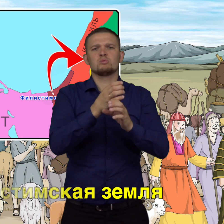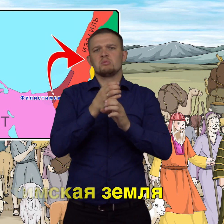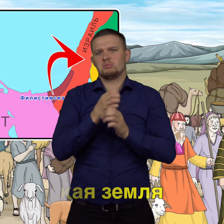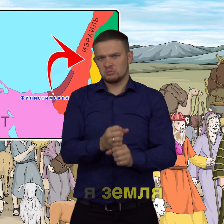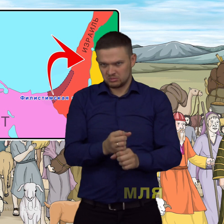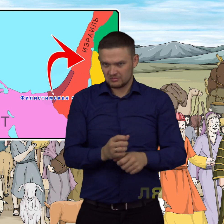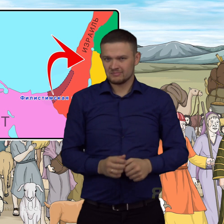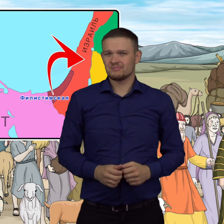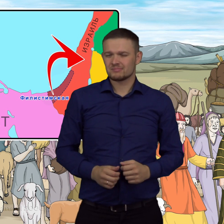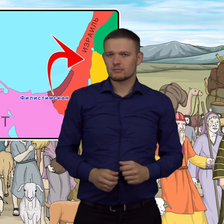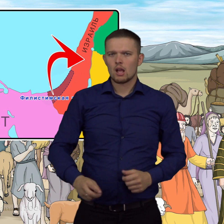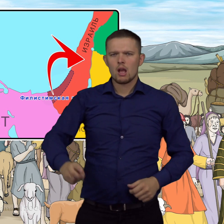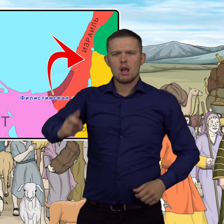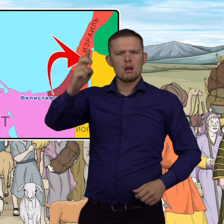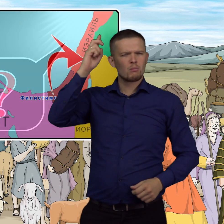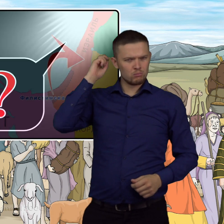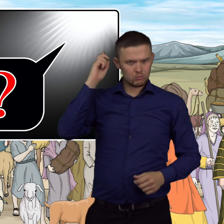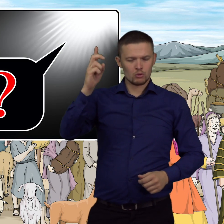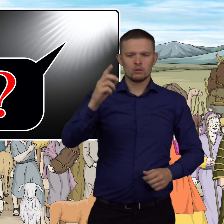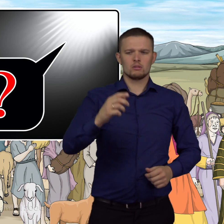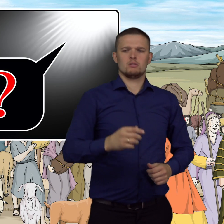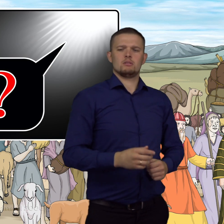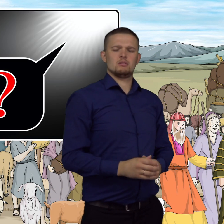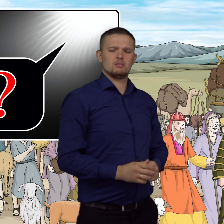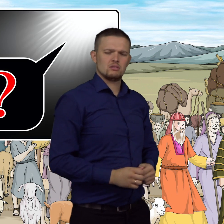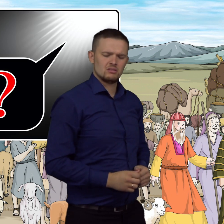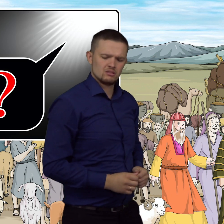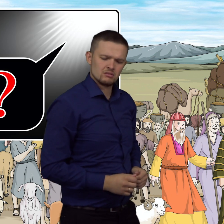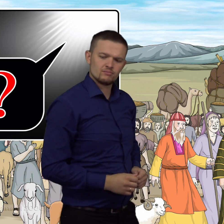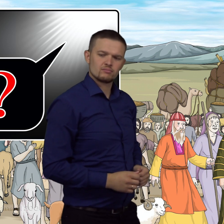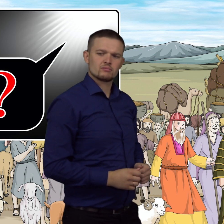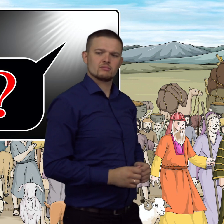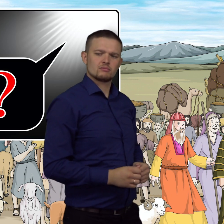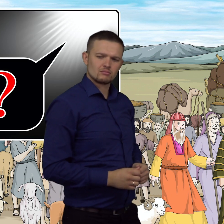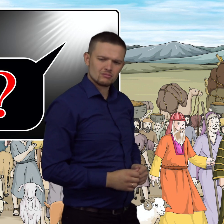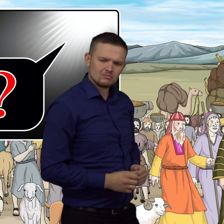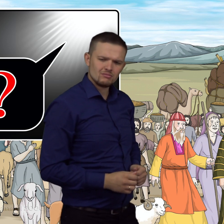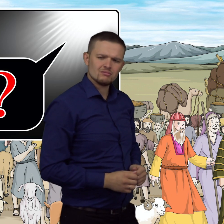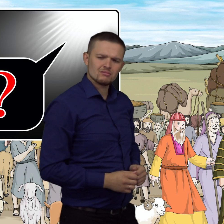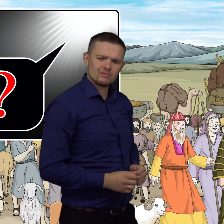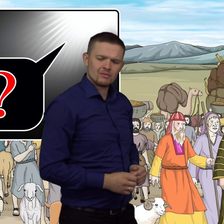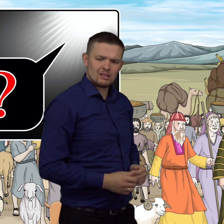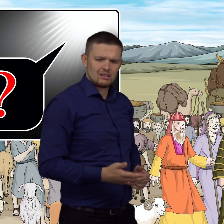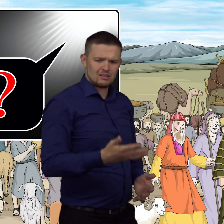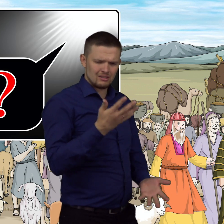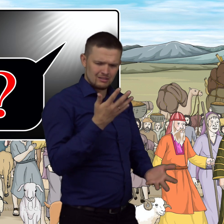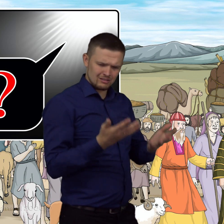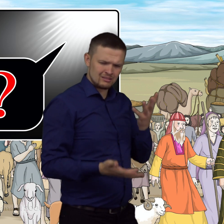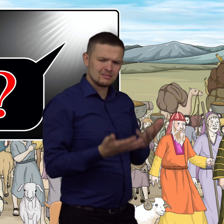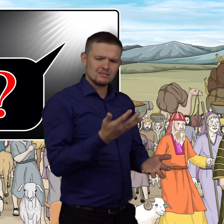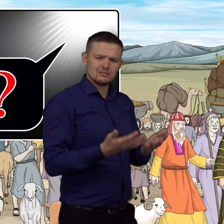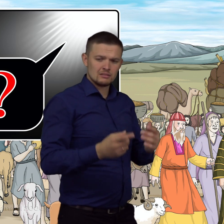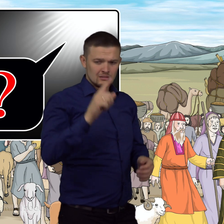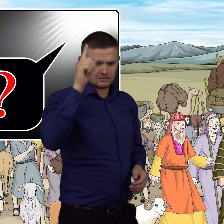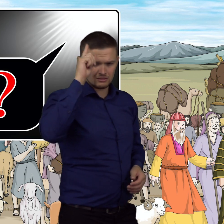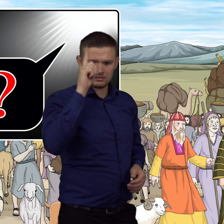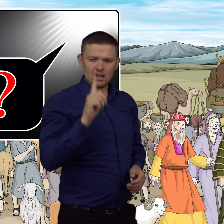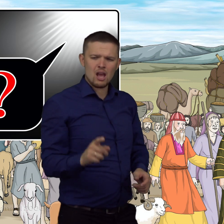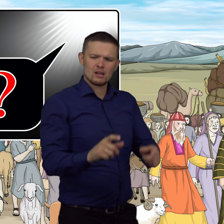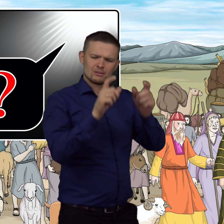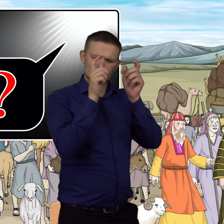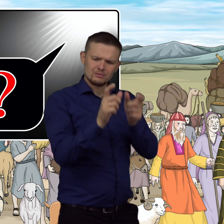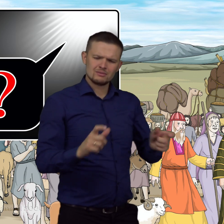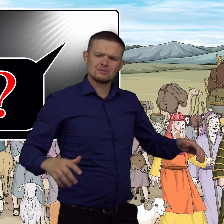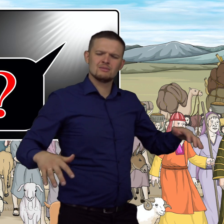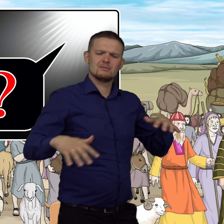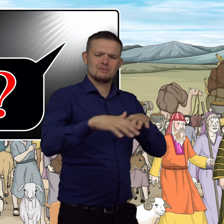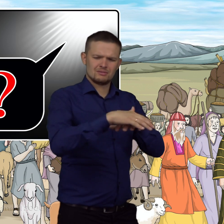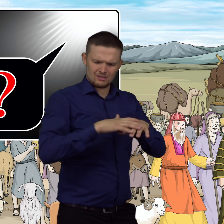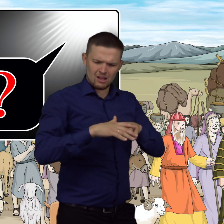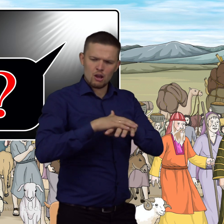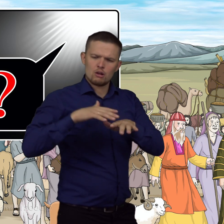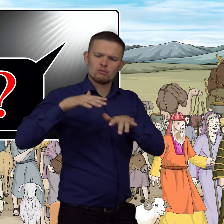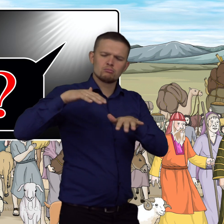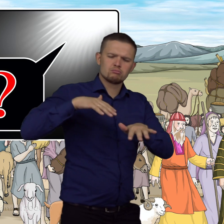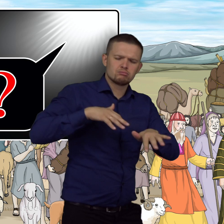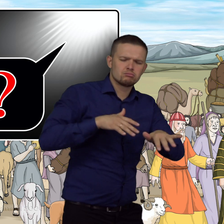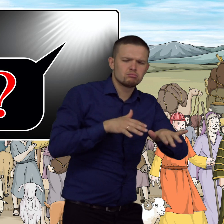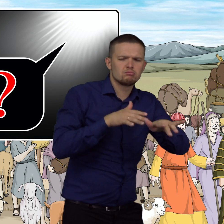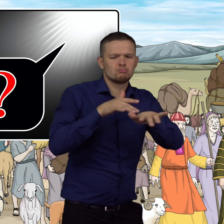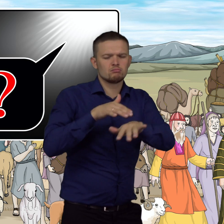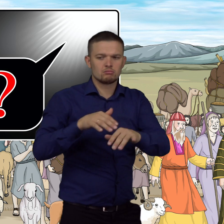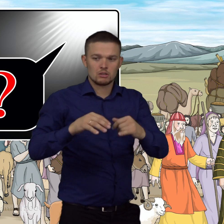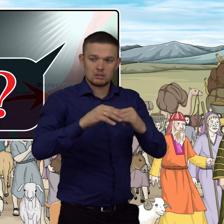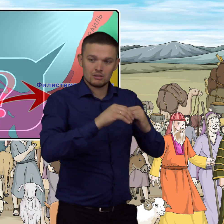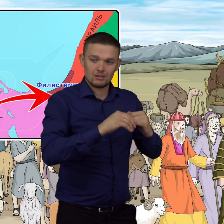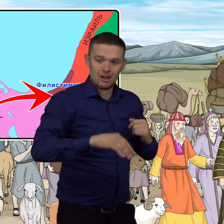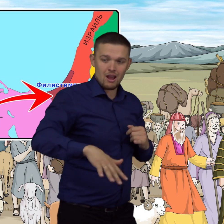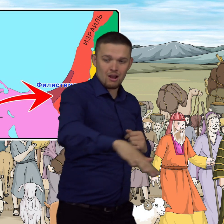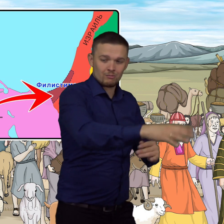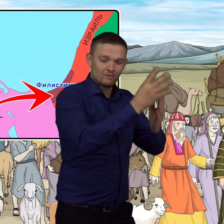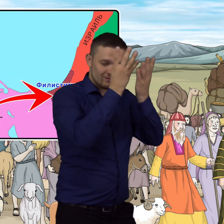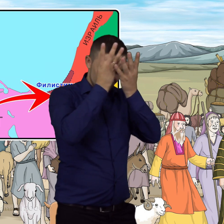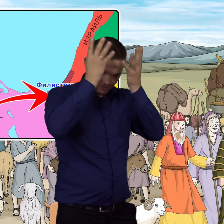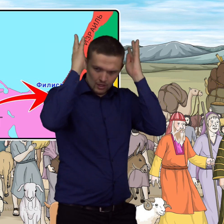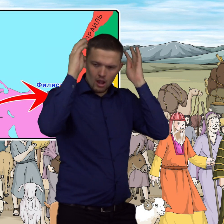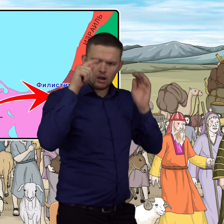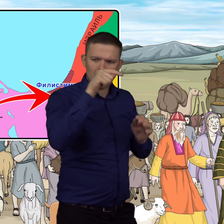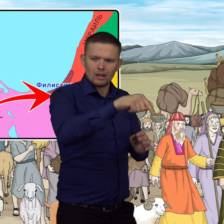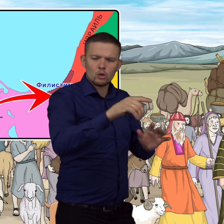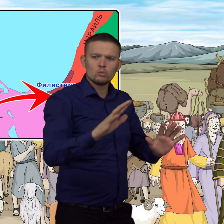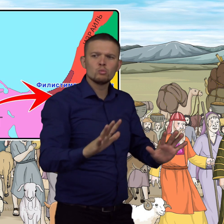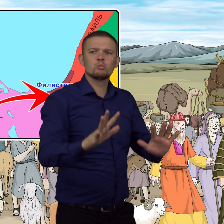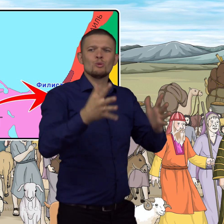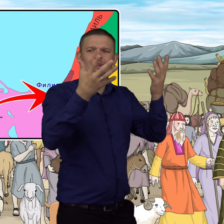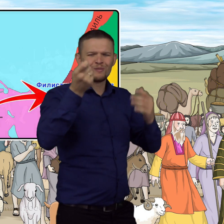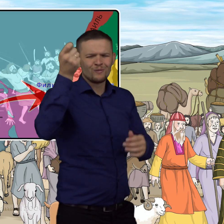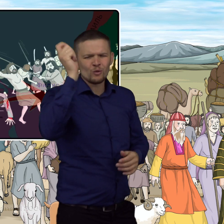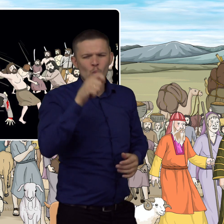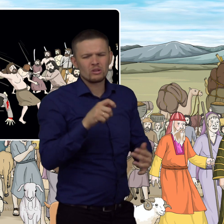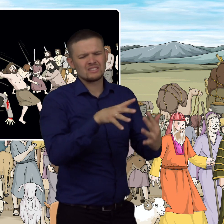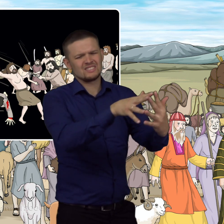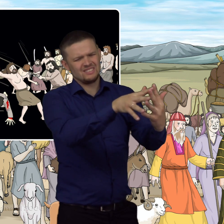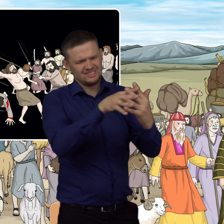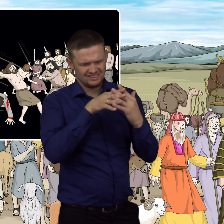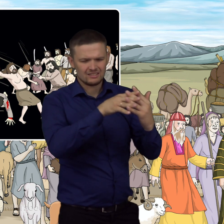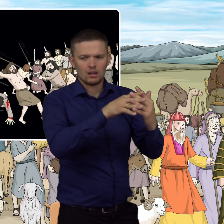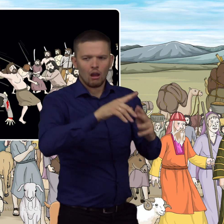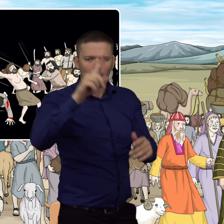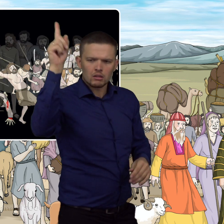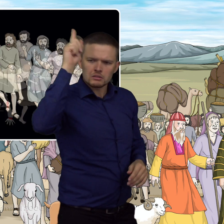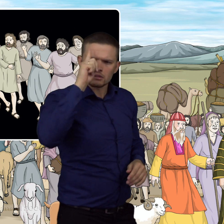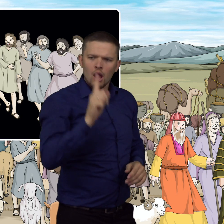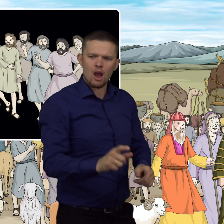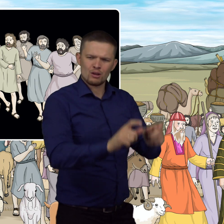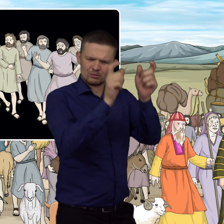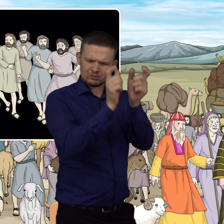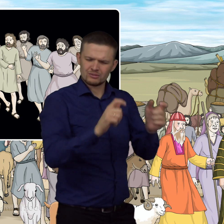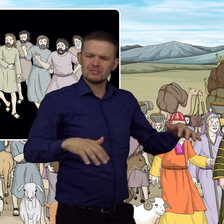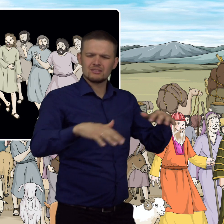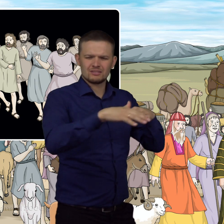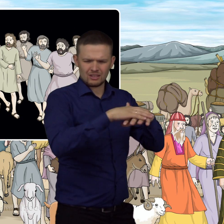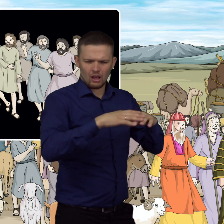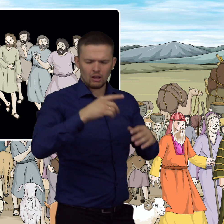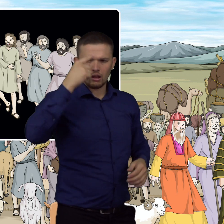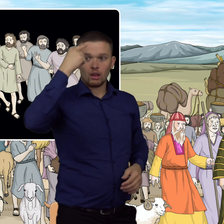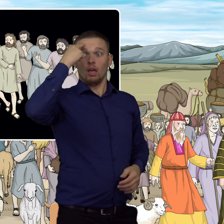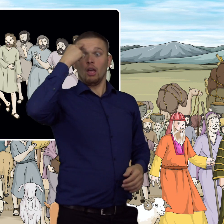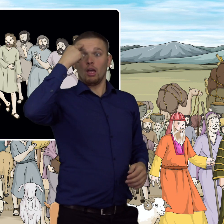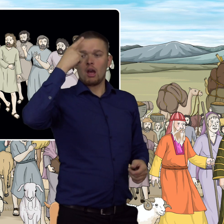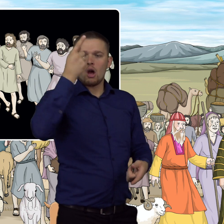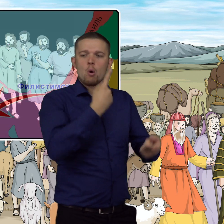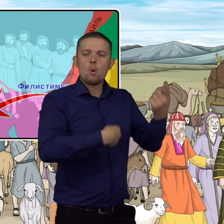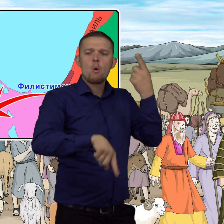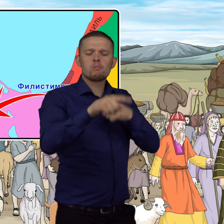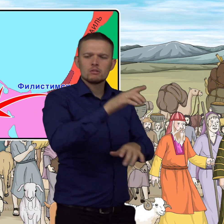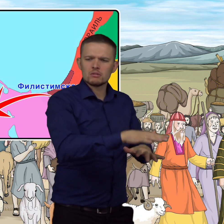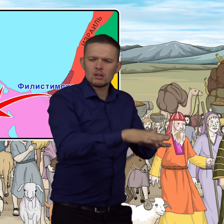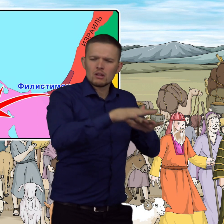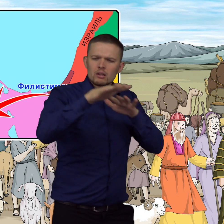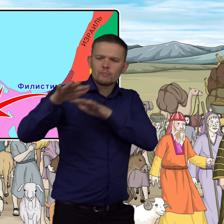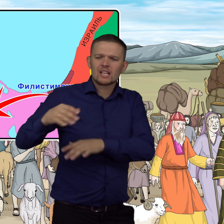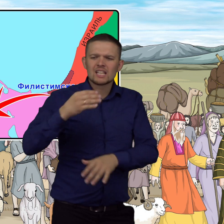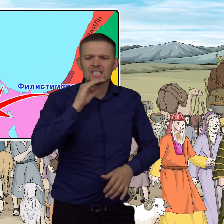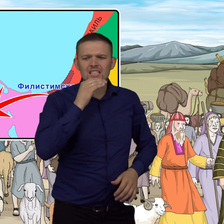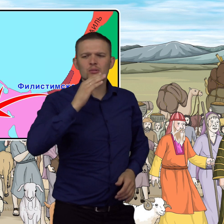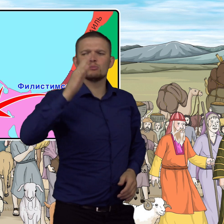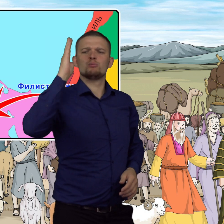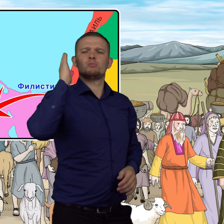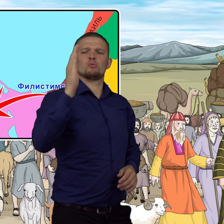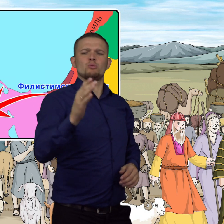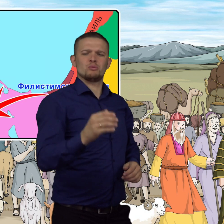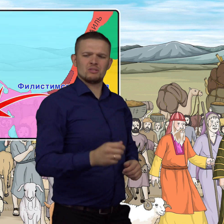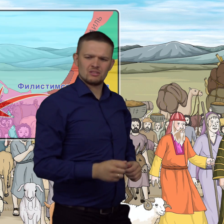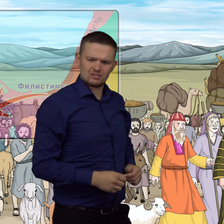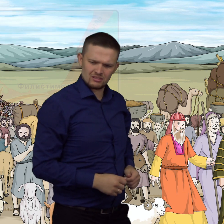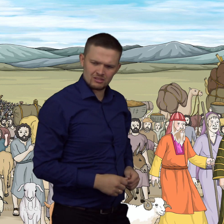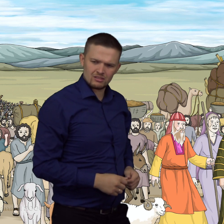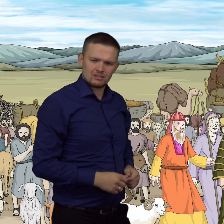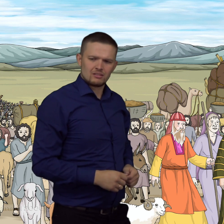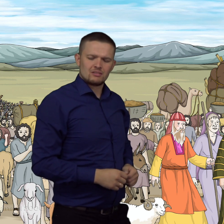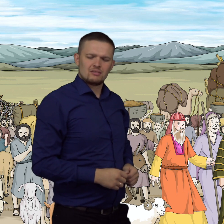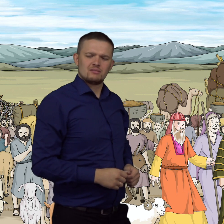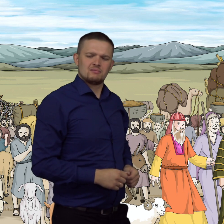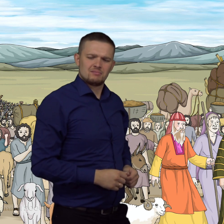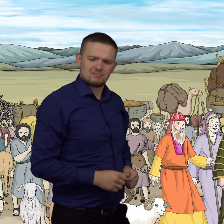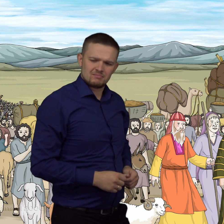For God said, “If the people face war, they might change their minds and return to Egypt.” So God led the people around by the way of the wilderness toward the Red Sea.